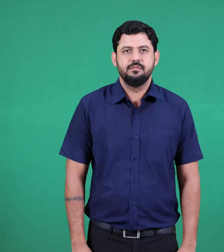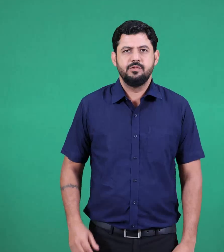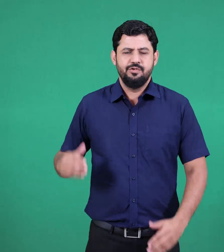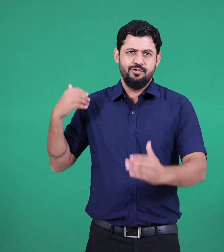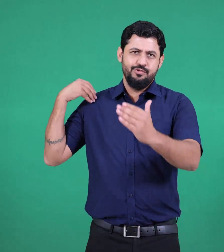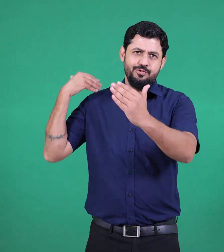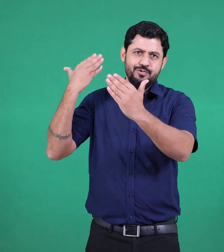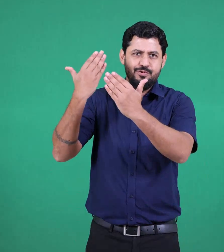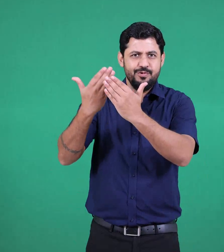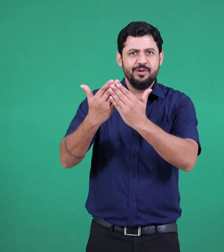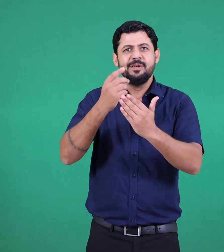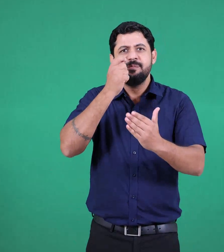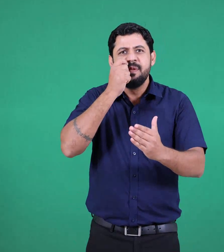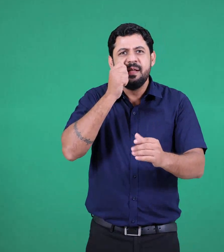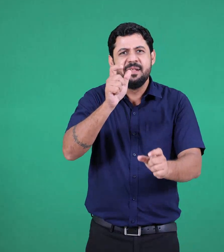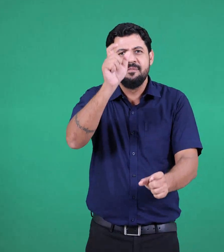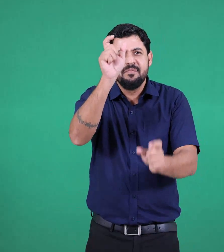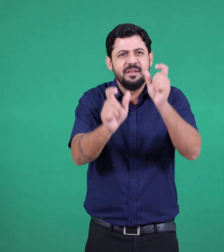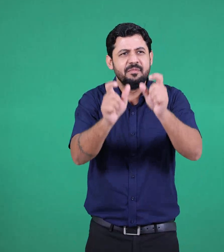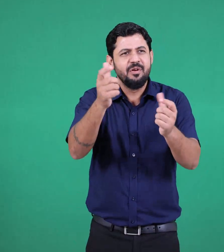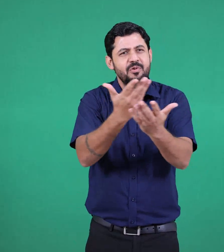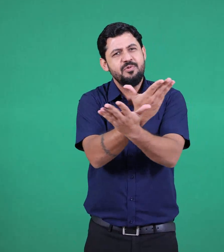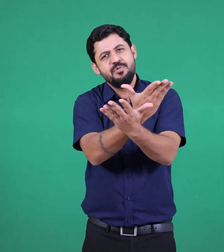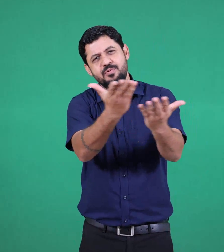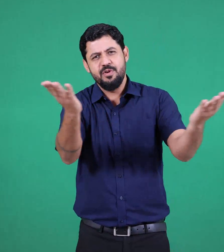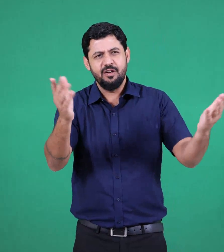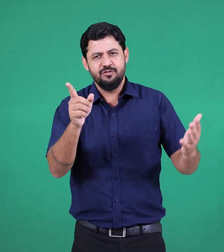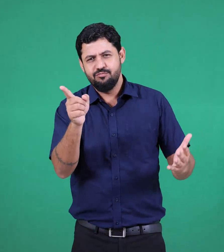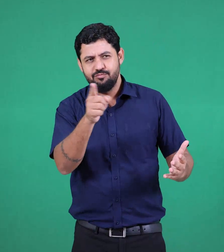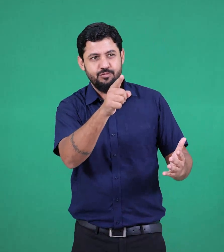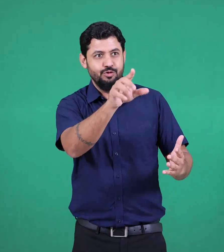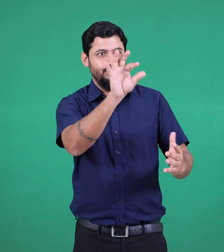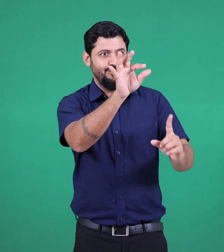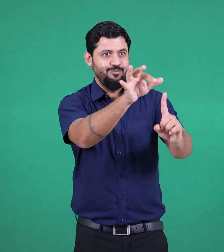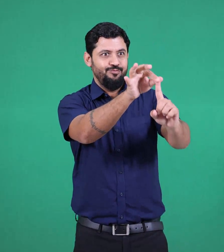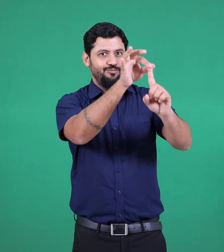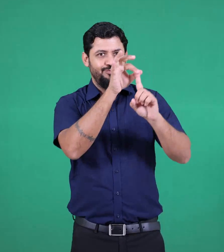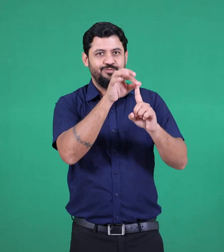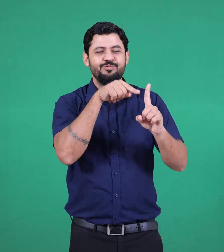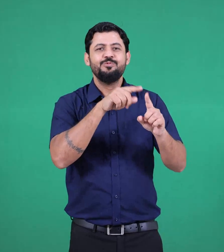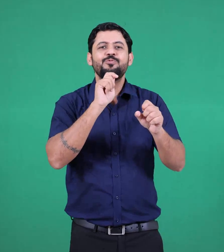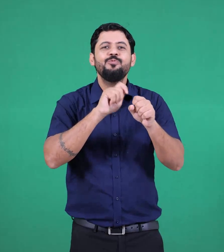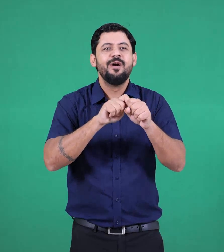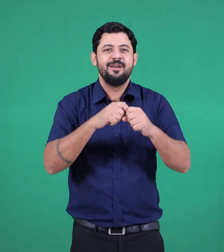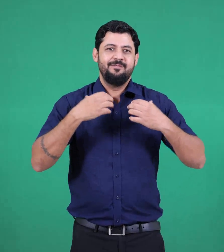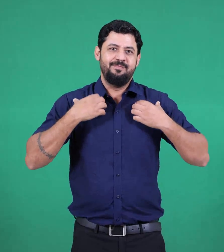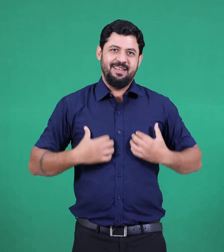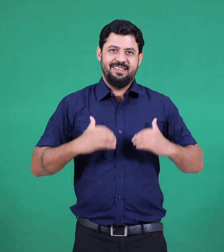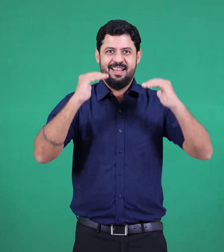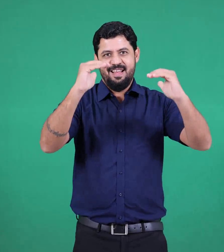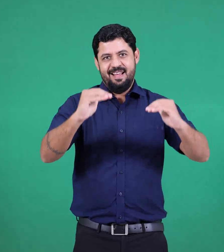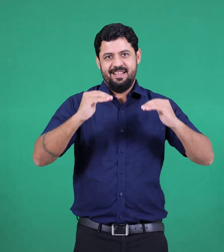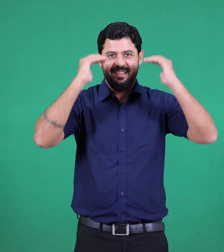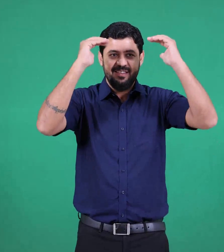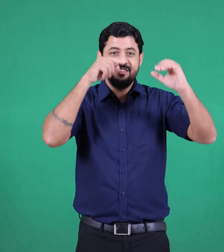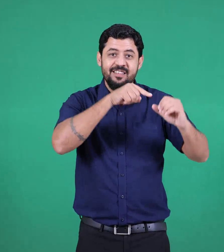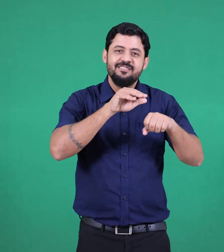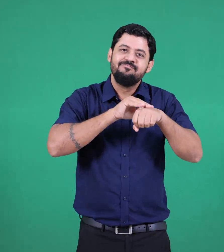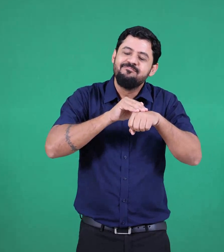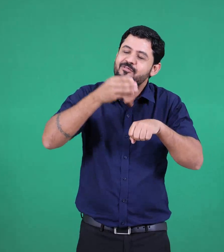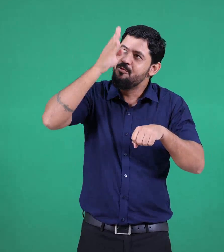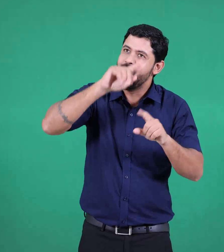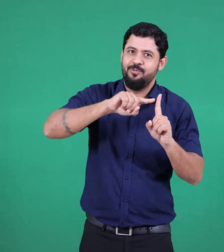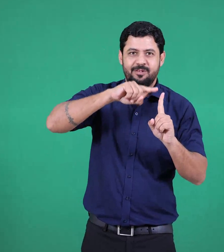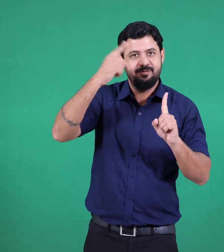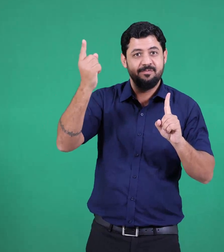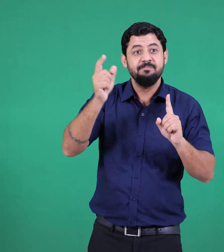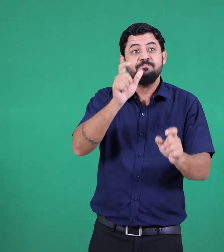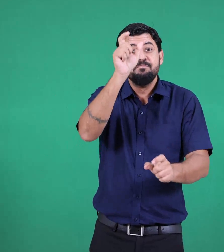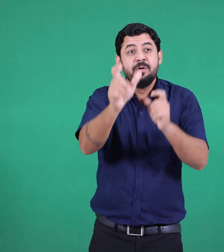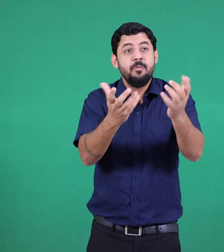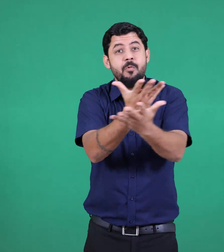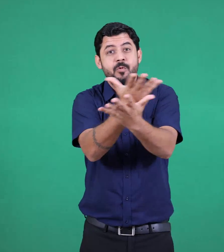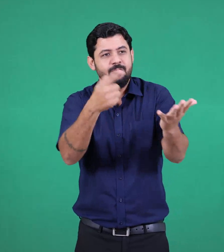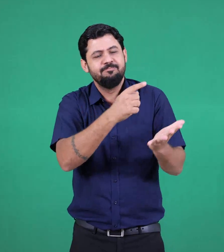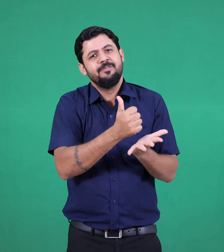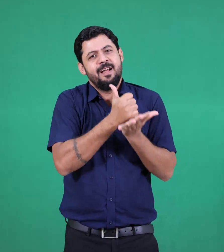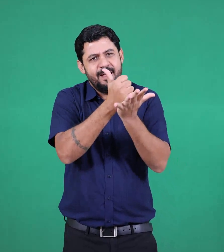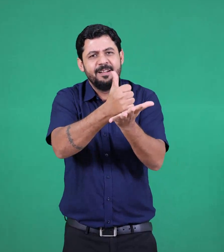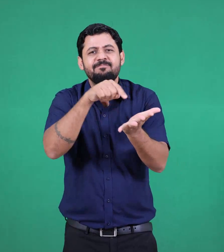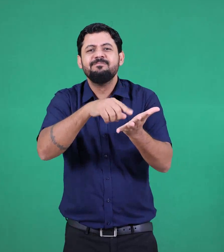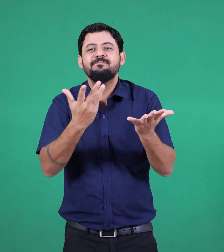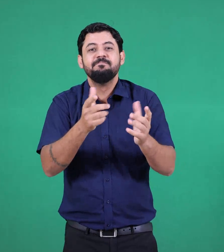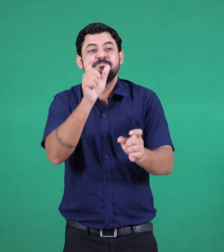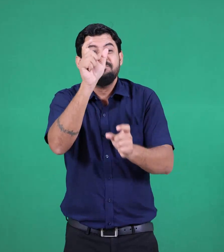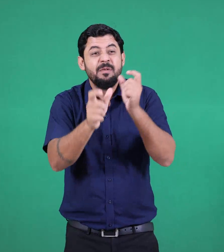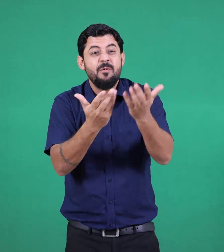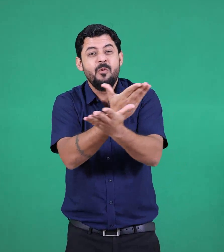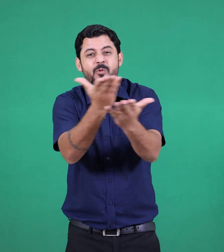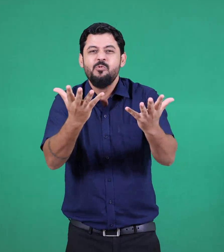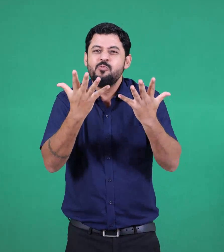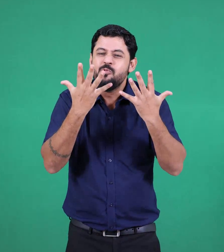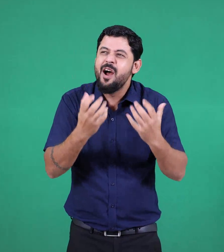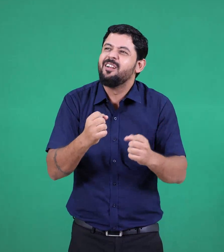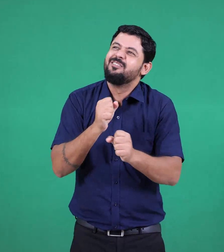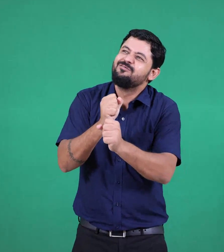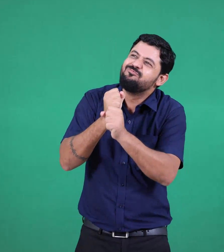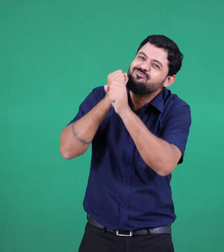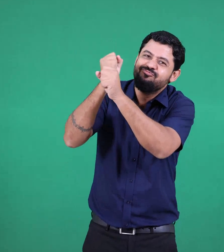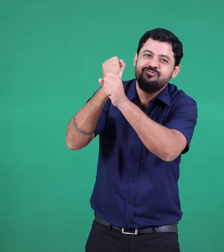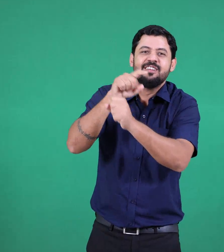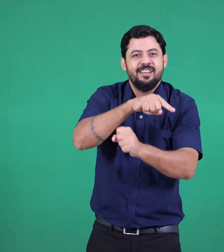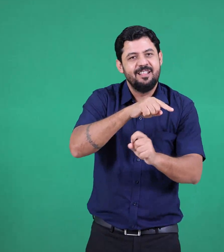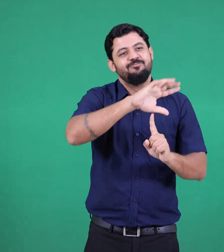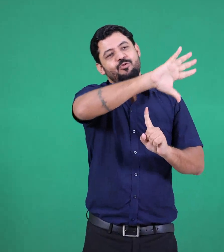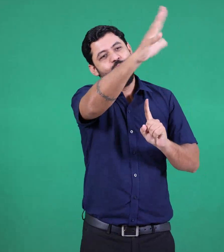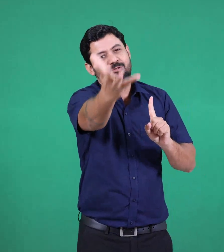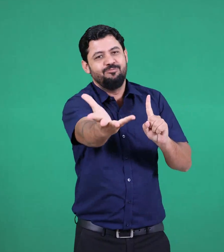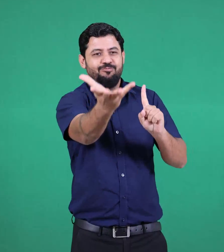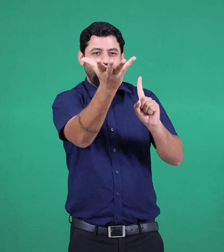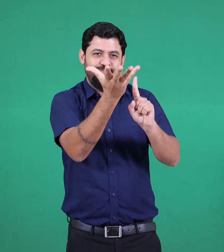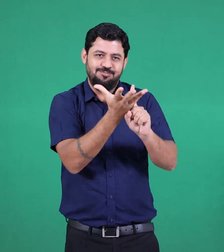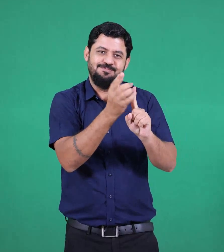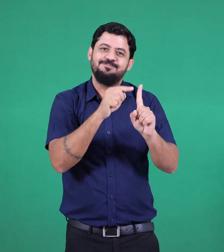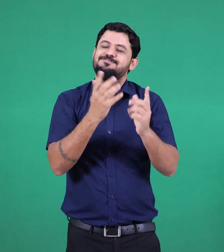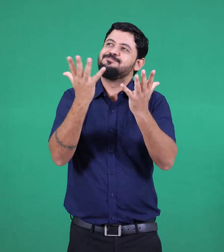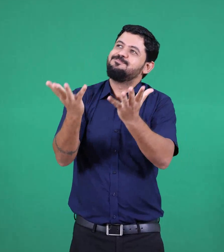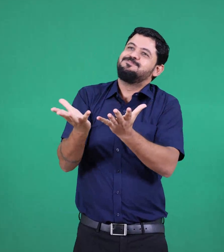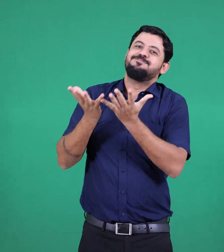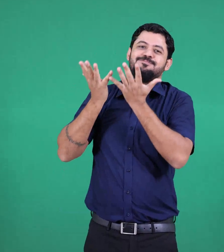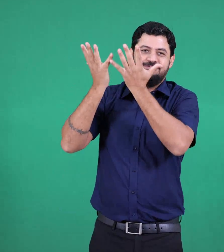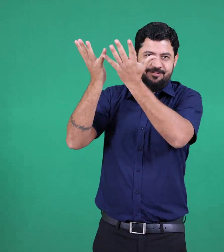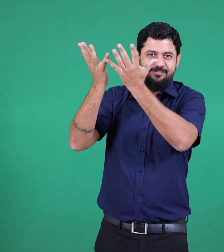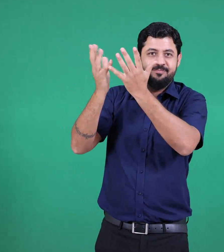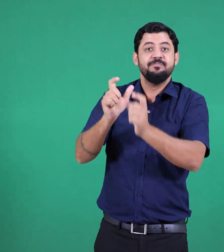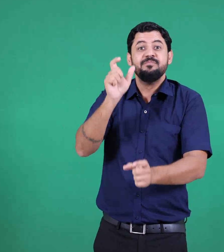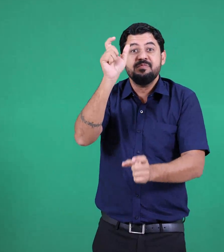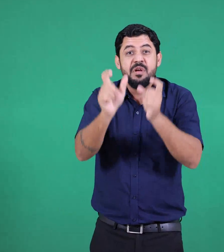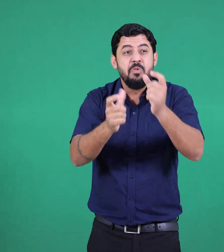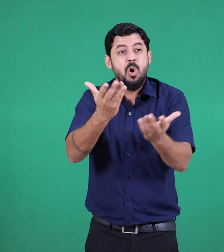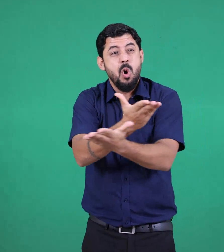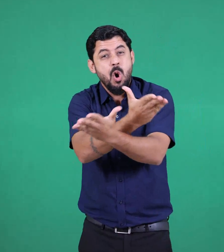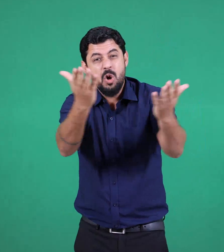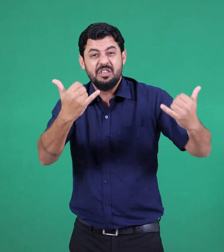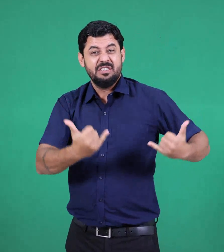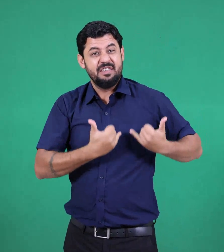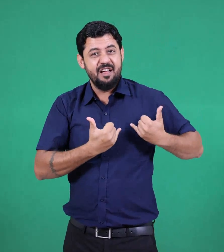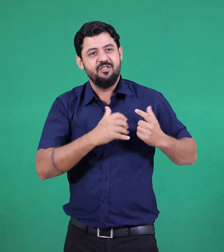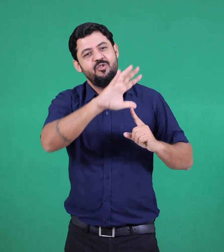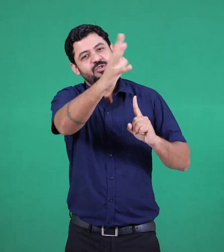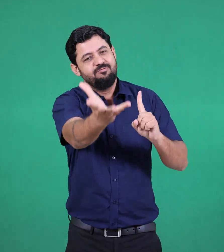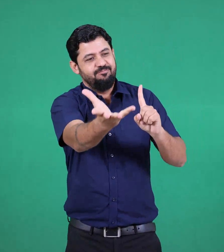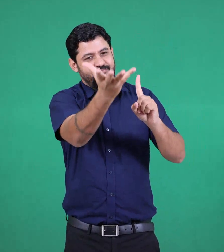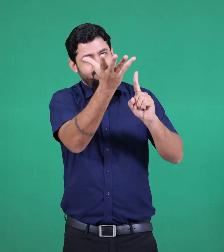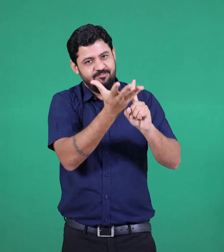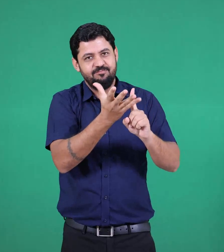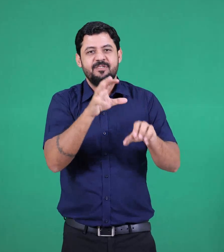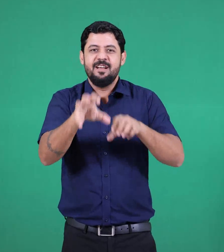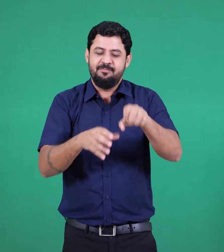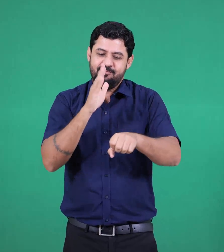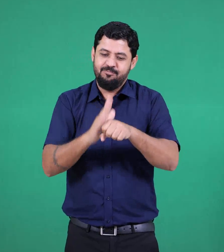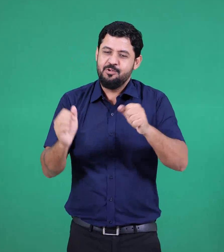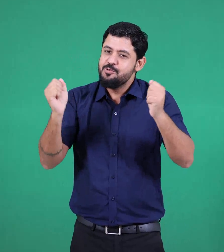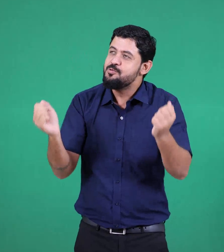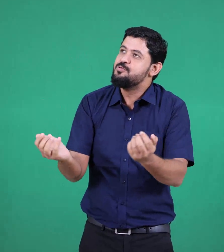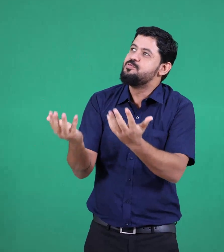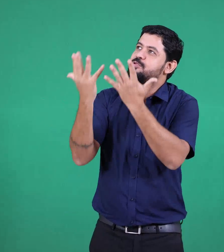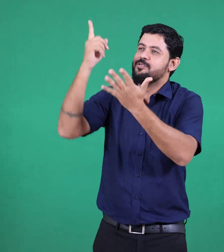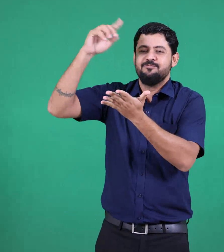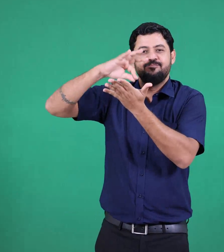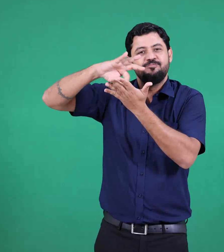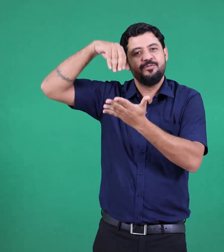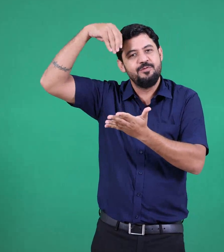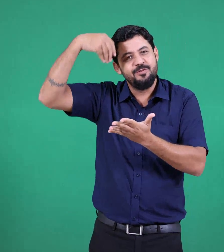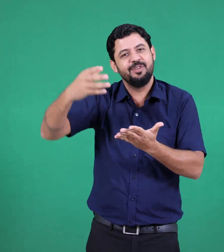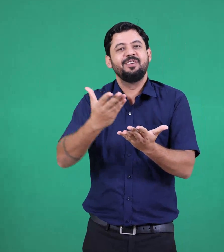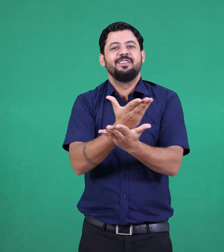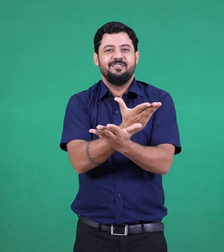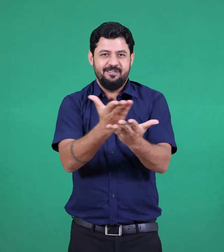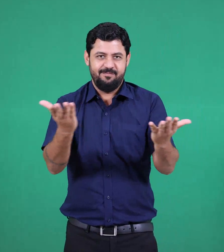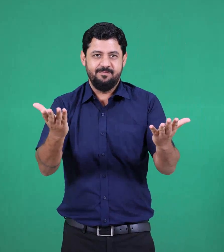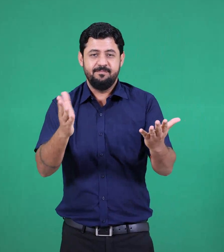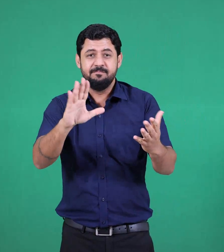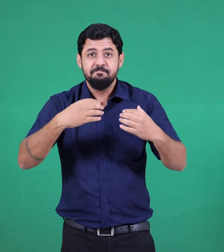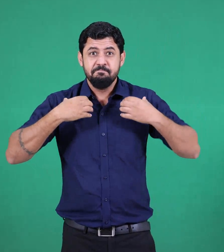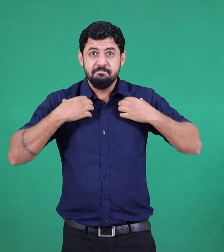Every high priest is appointed from among men to represent them in matters relating to God, to offer gifts and sacrifices for sins.